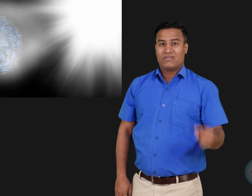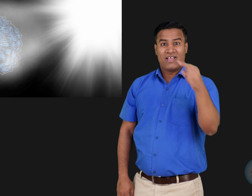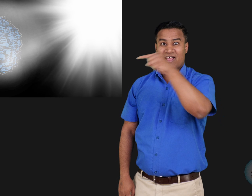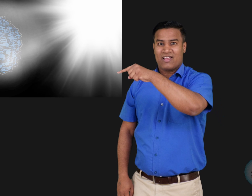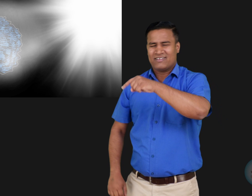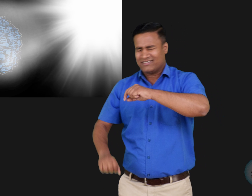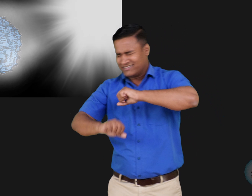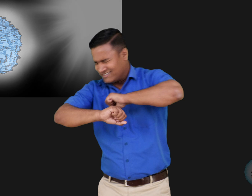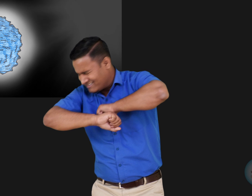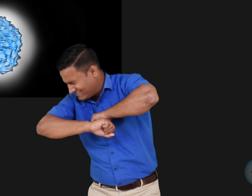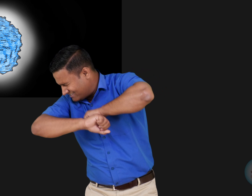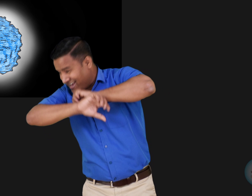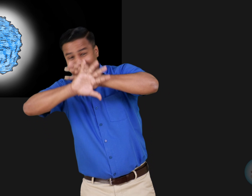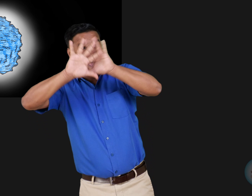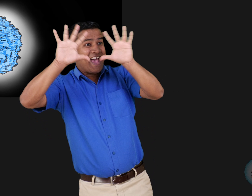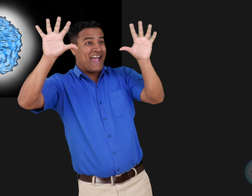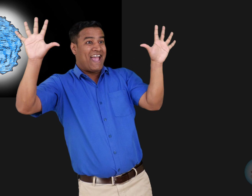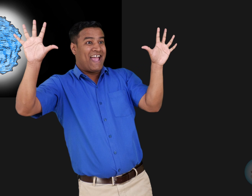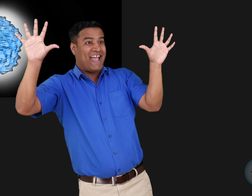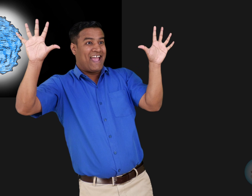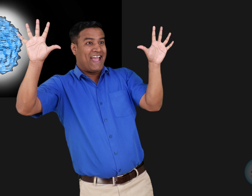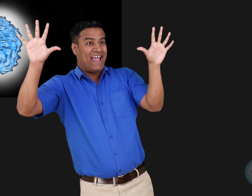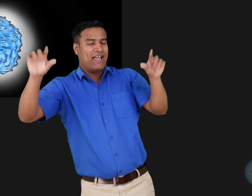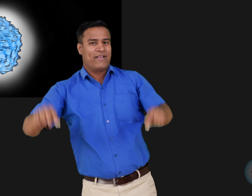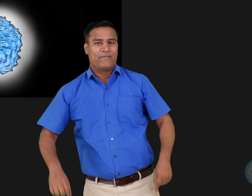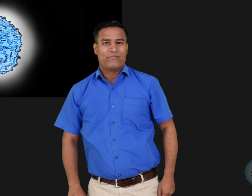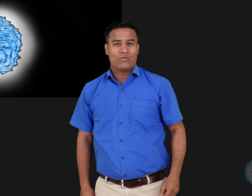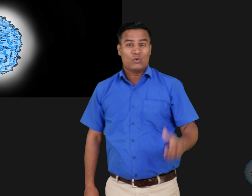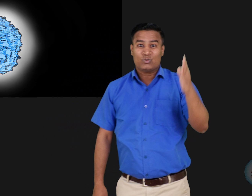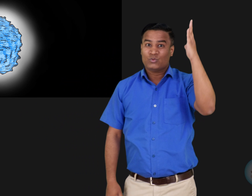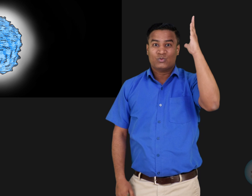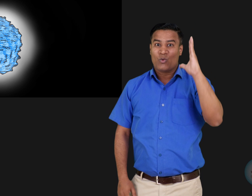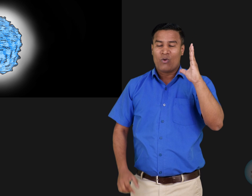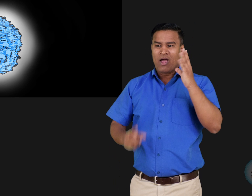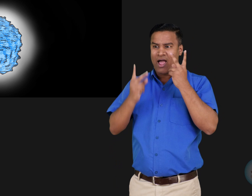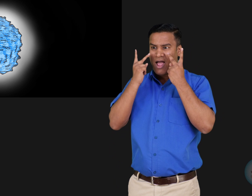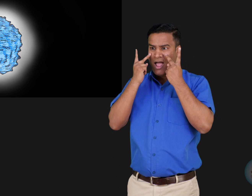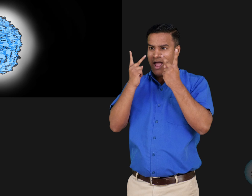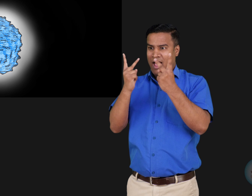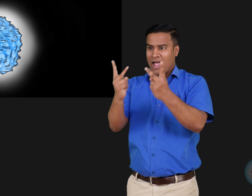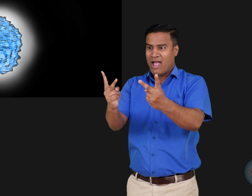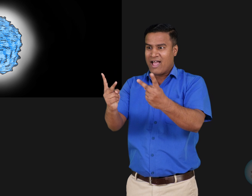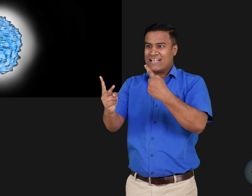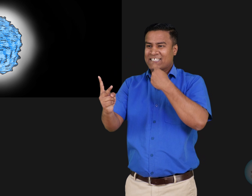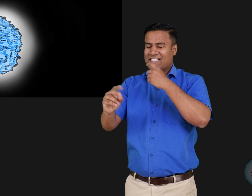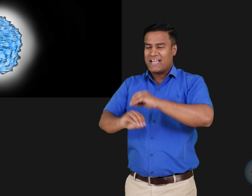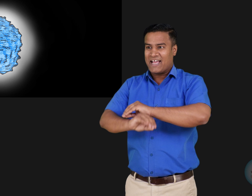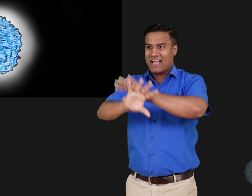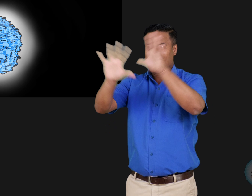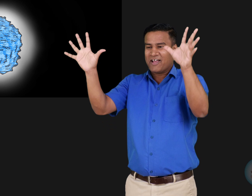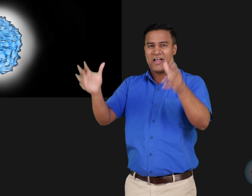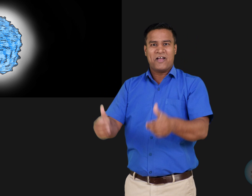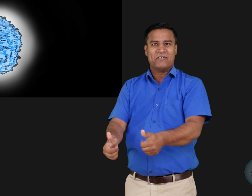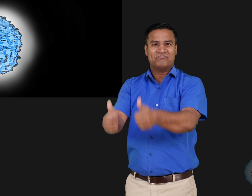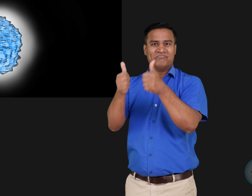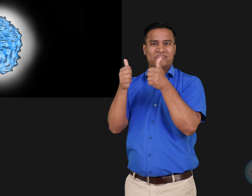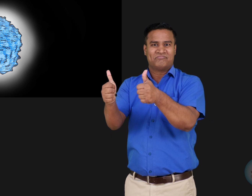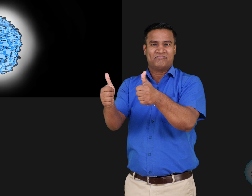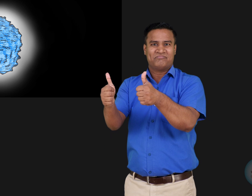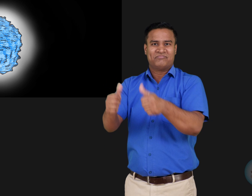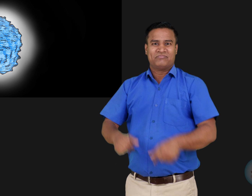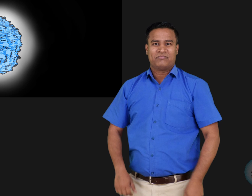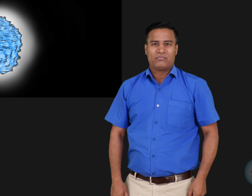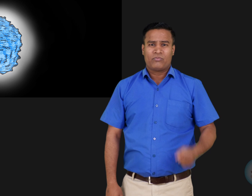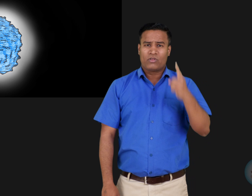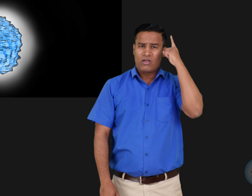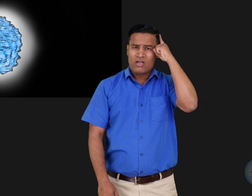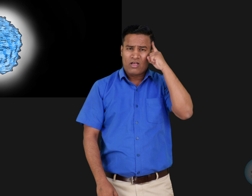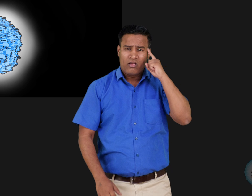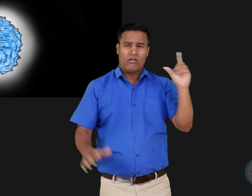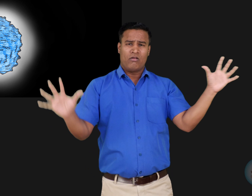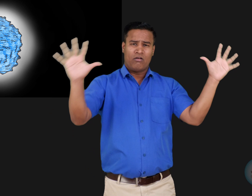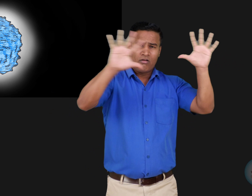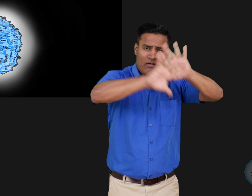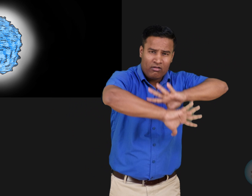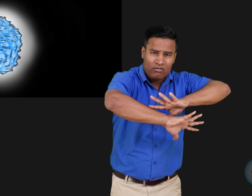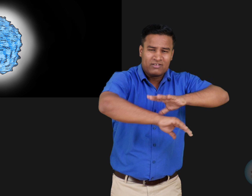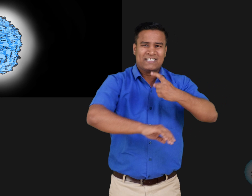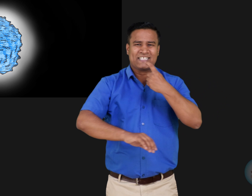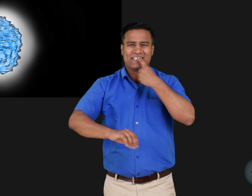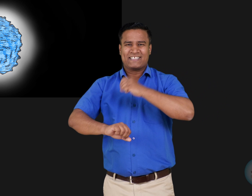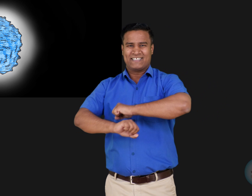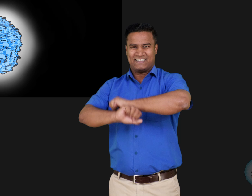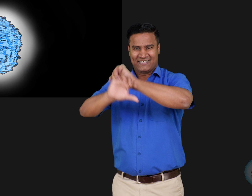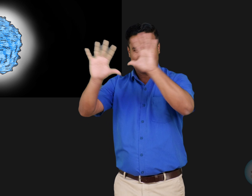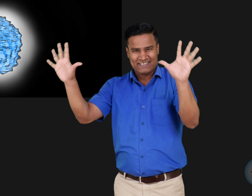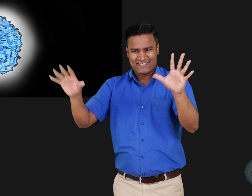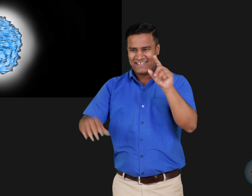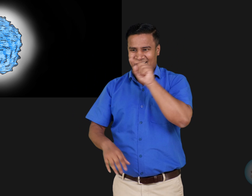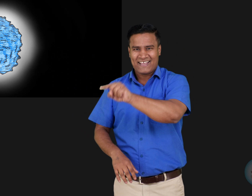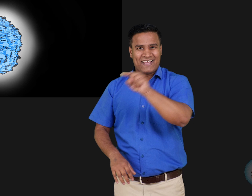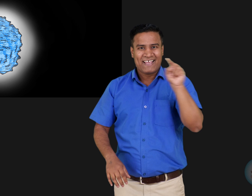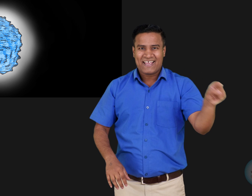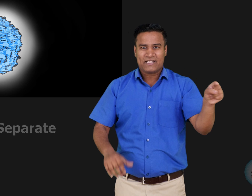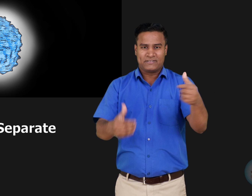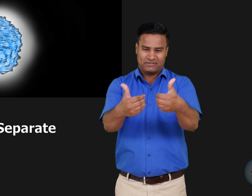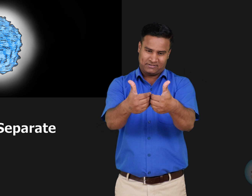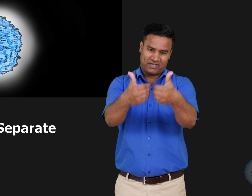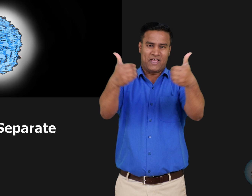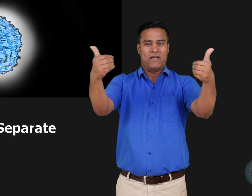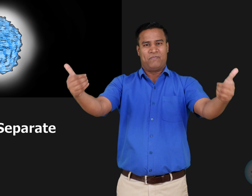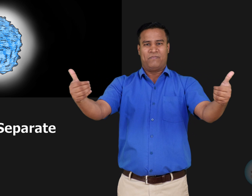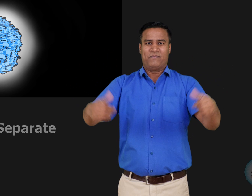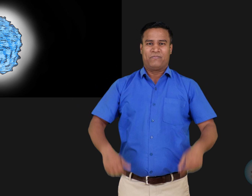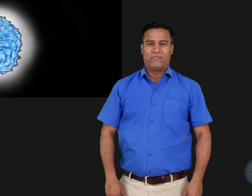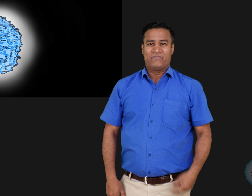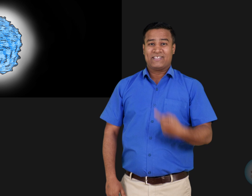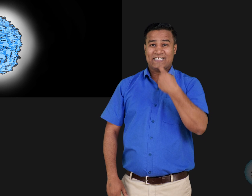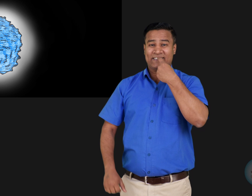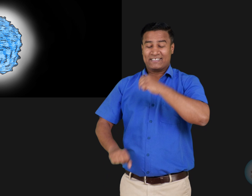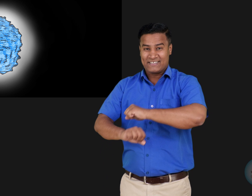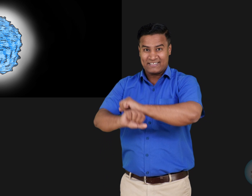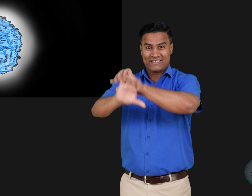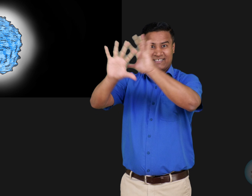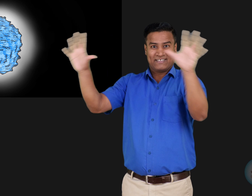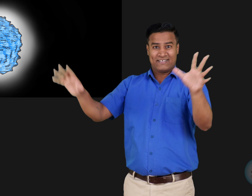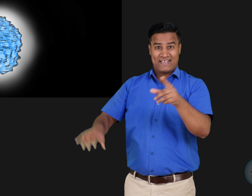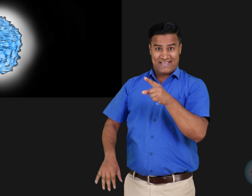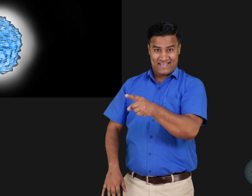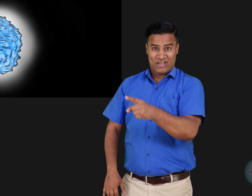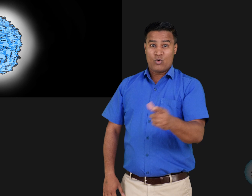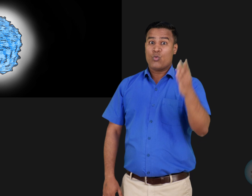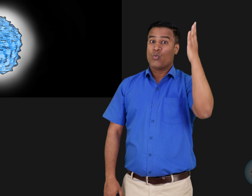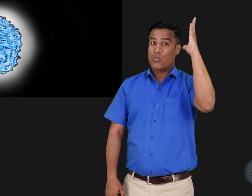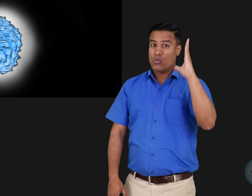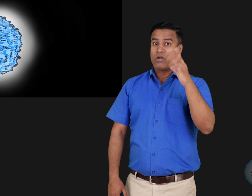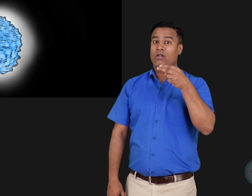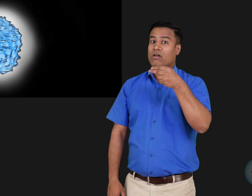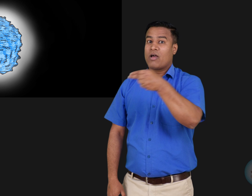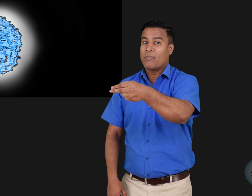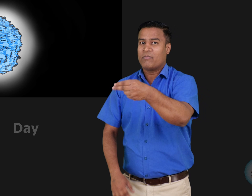And God saw that the light was good, and He separated the light from the darkness.